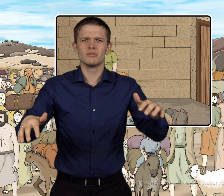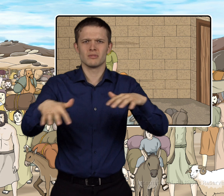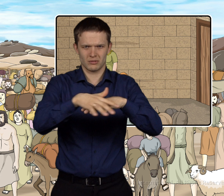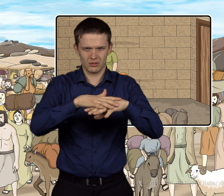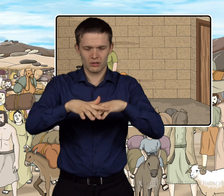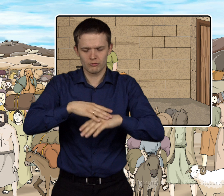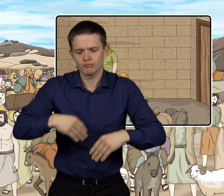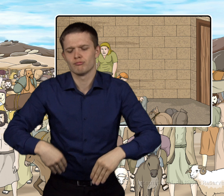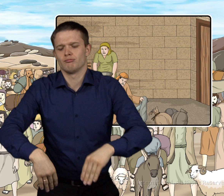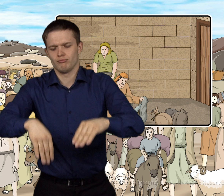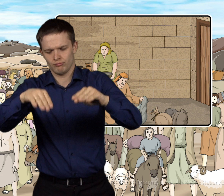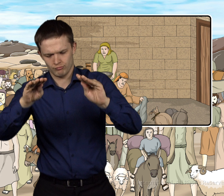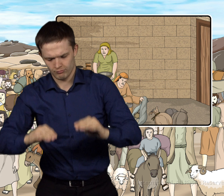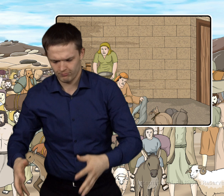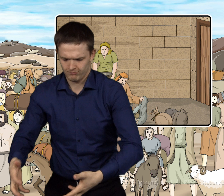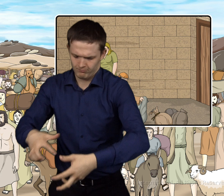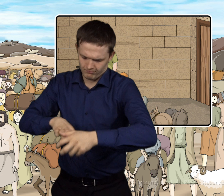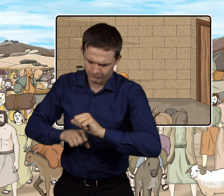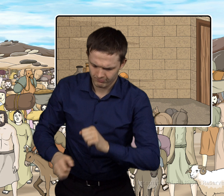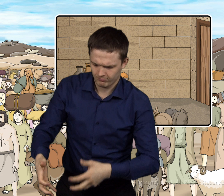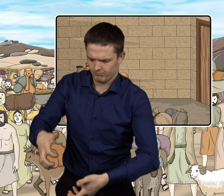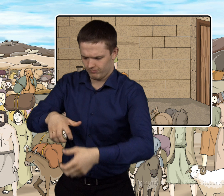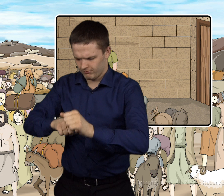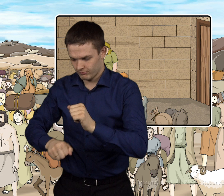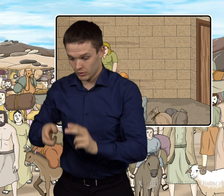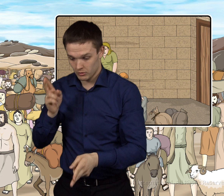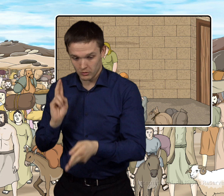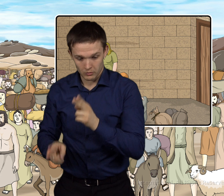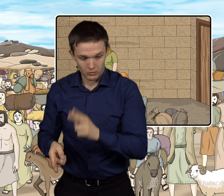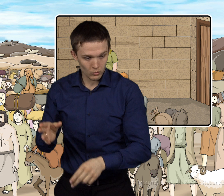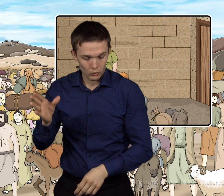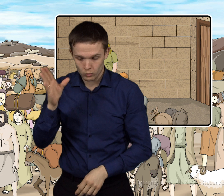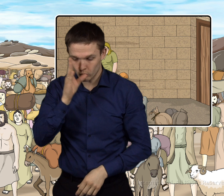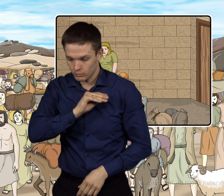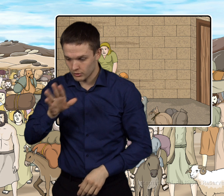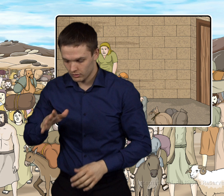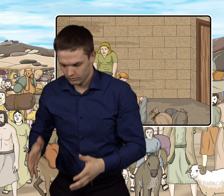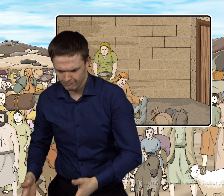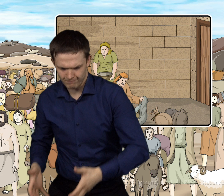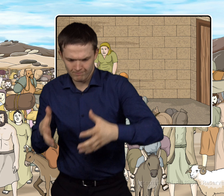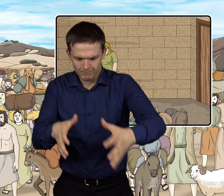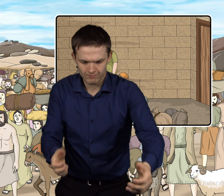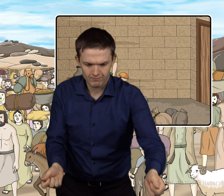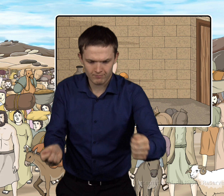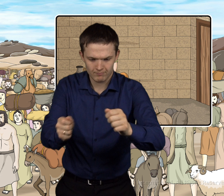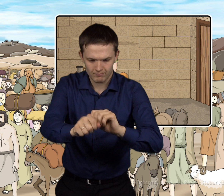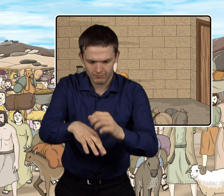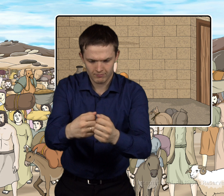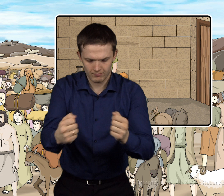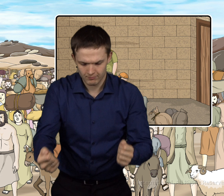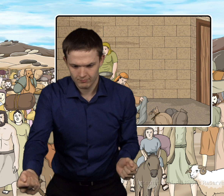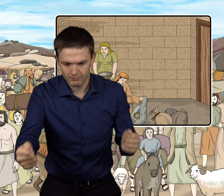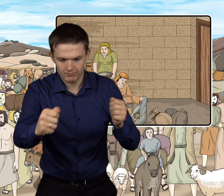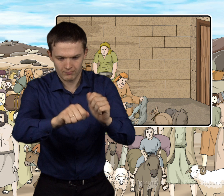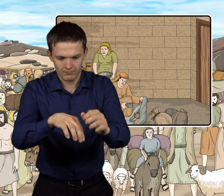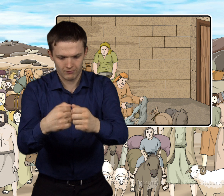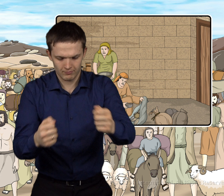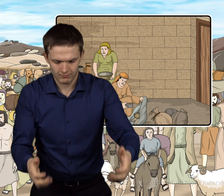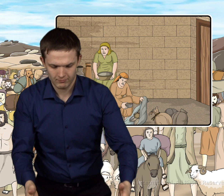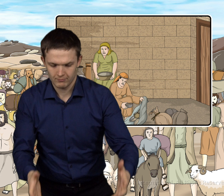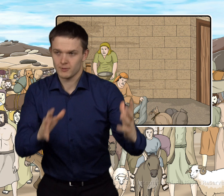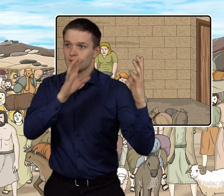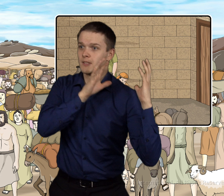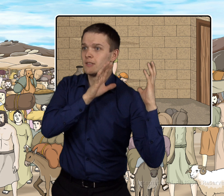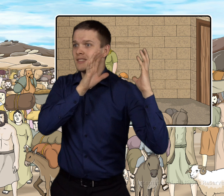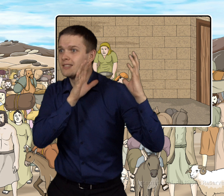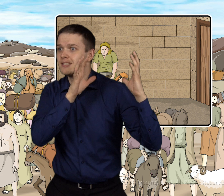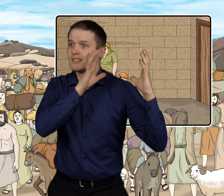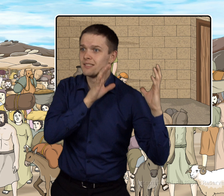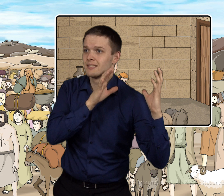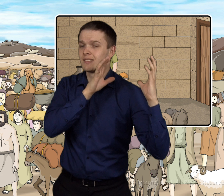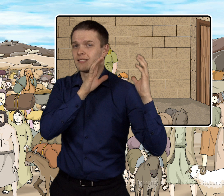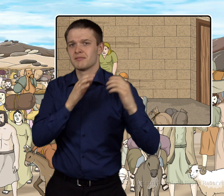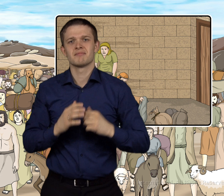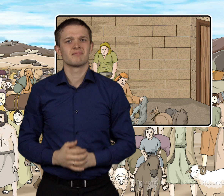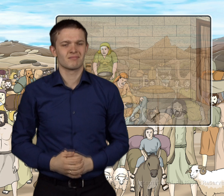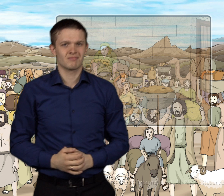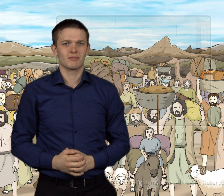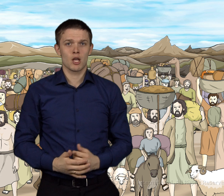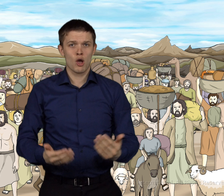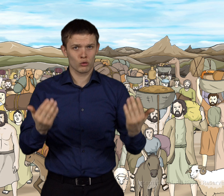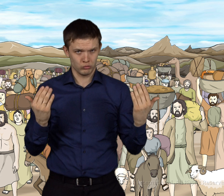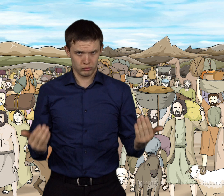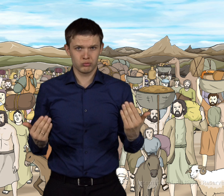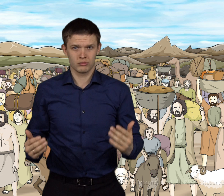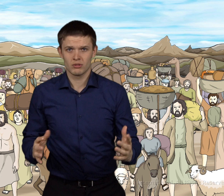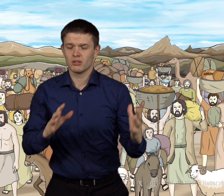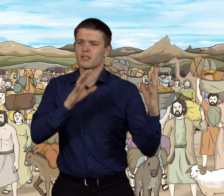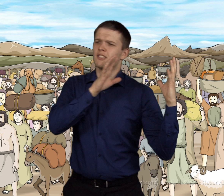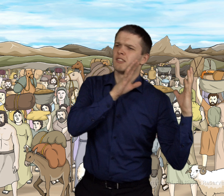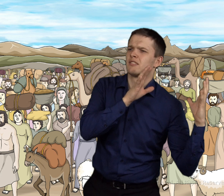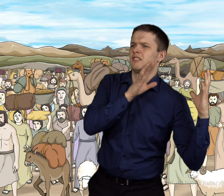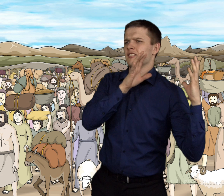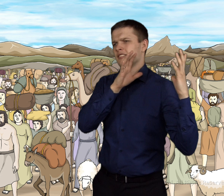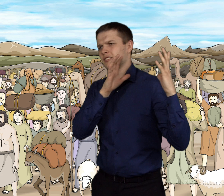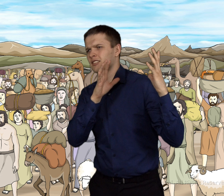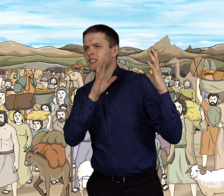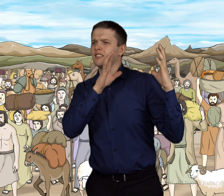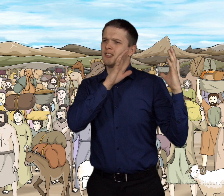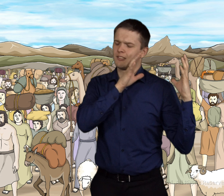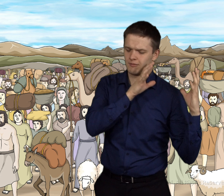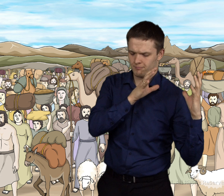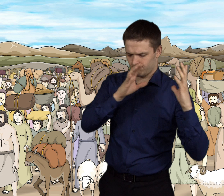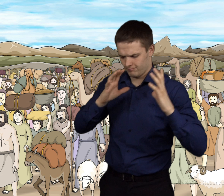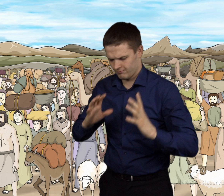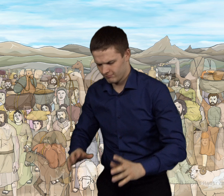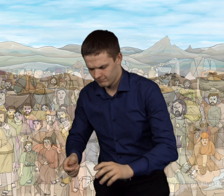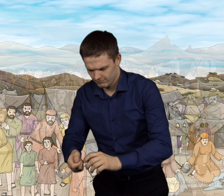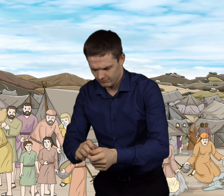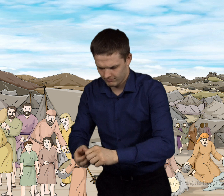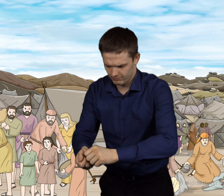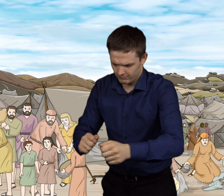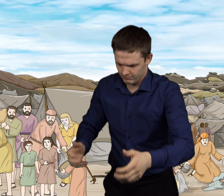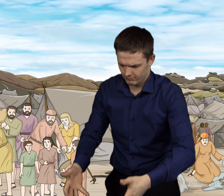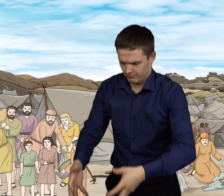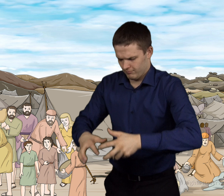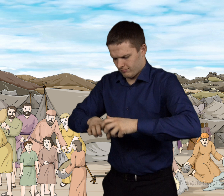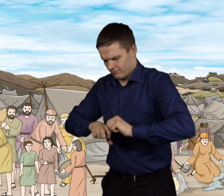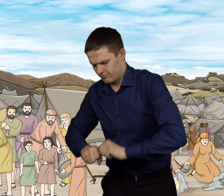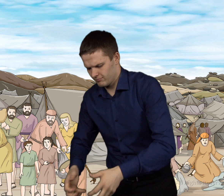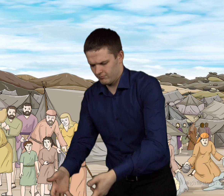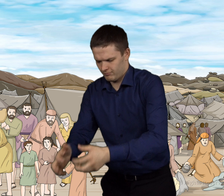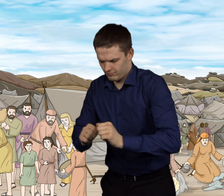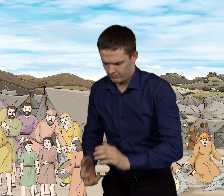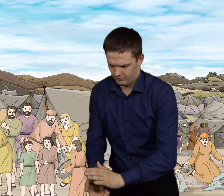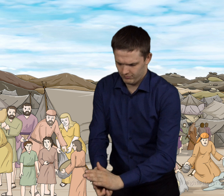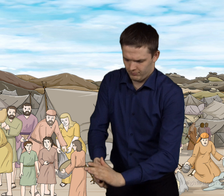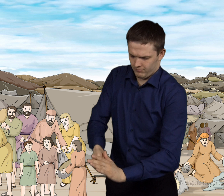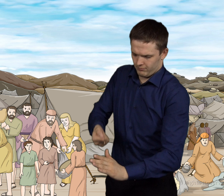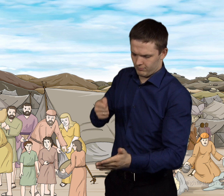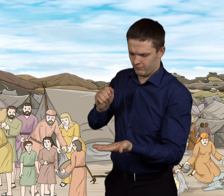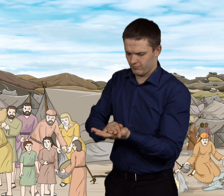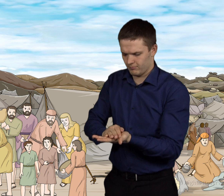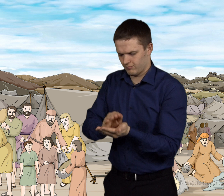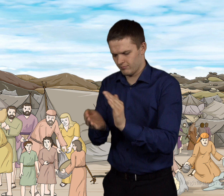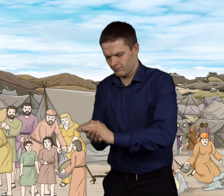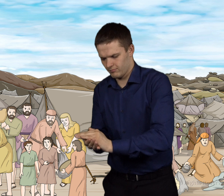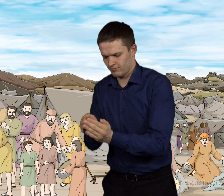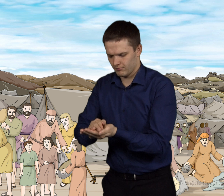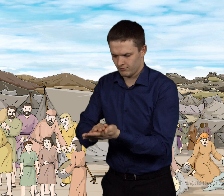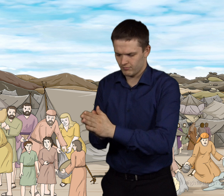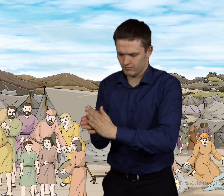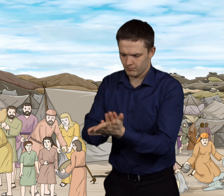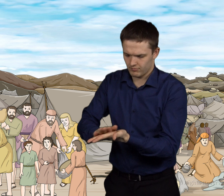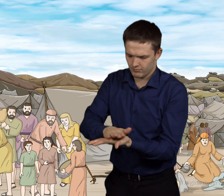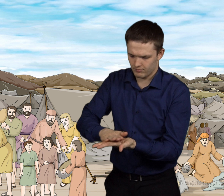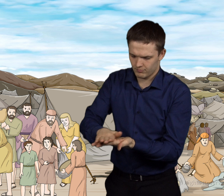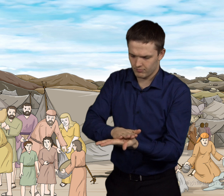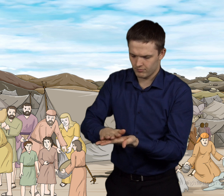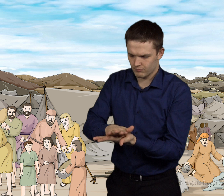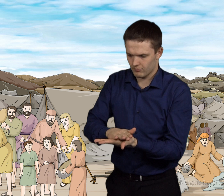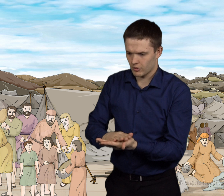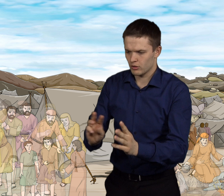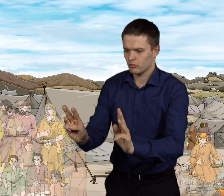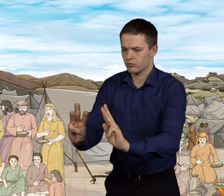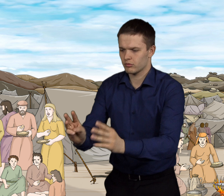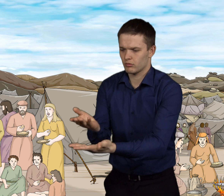Since their dough had no leaven, the people baked what they had brought out of Egypt into unleavened loaves.